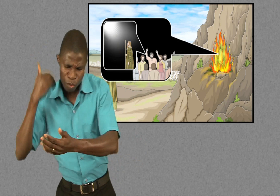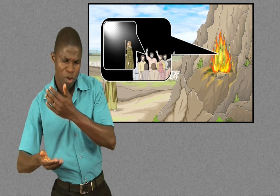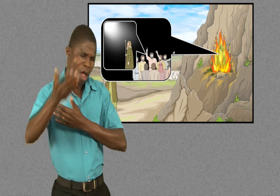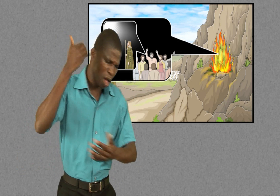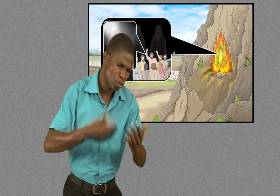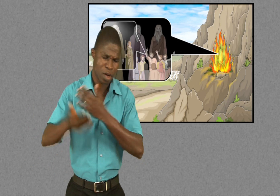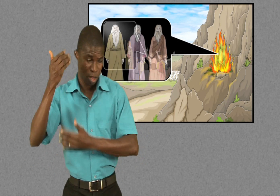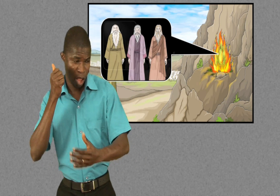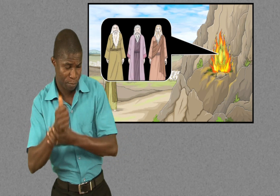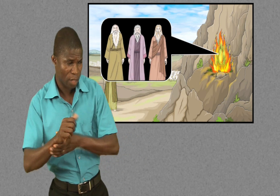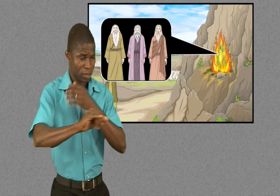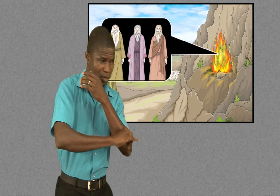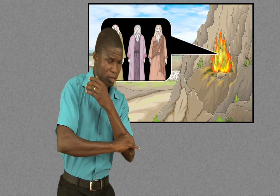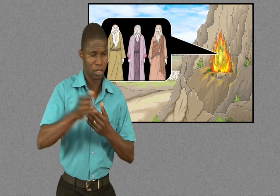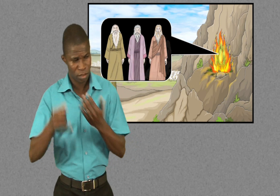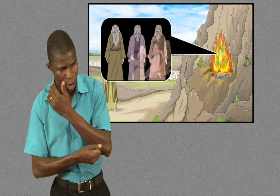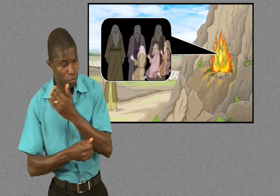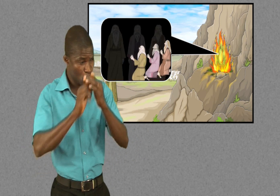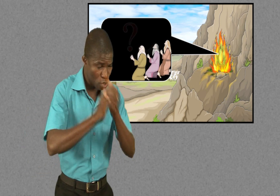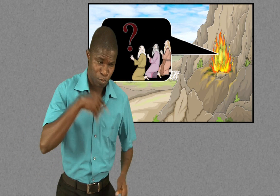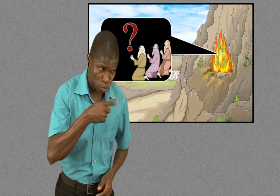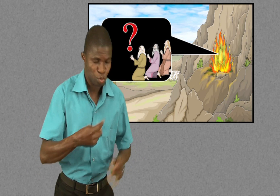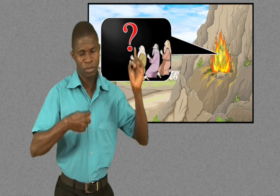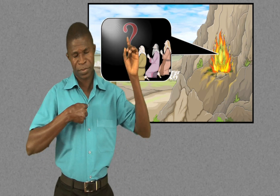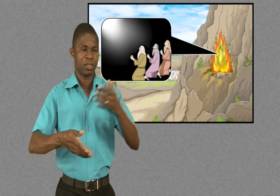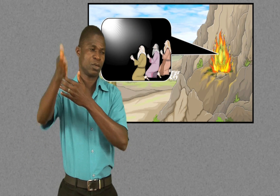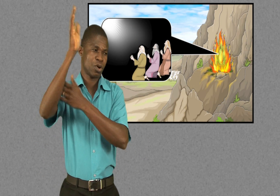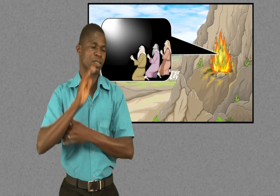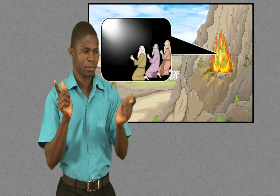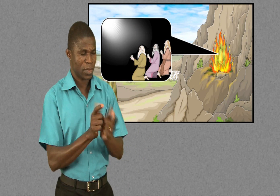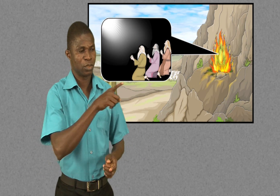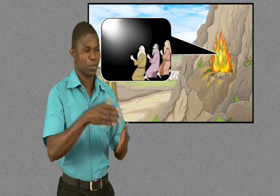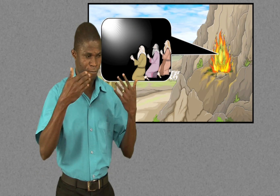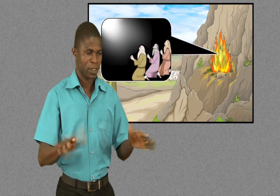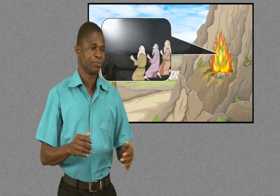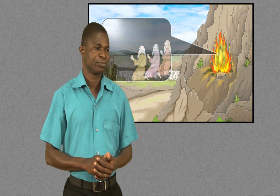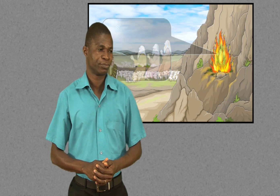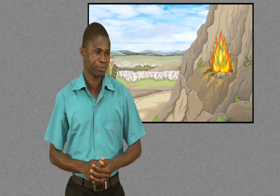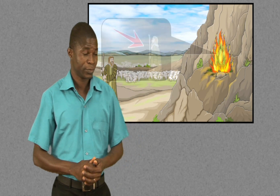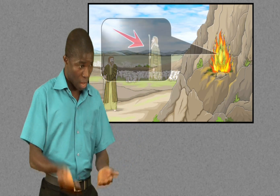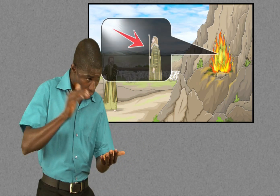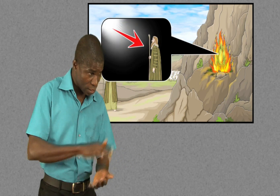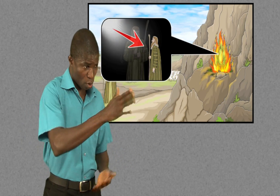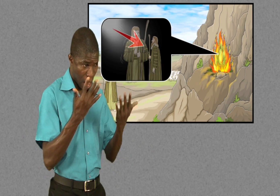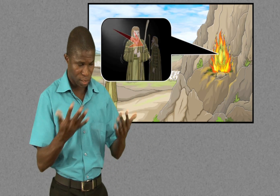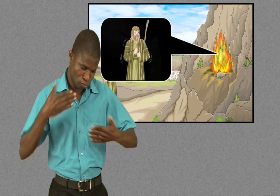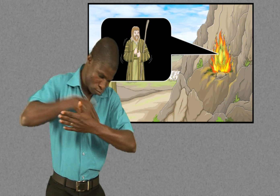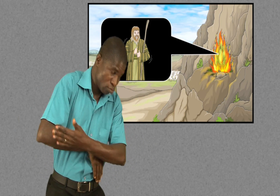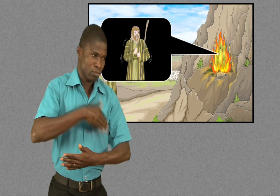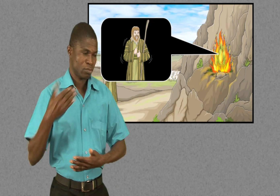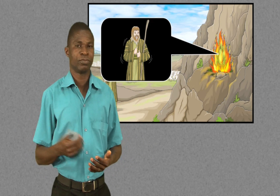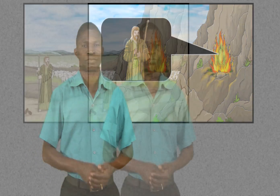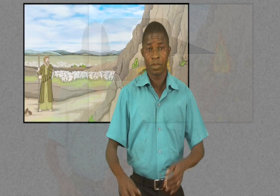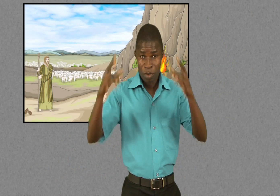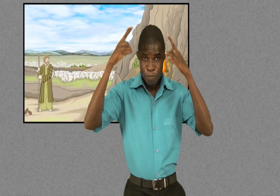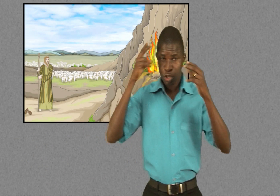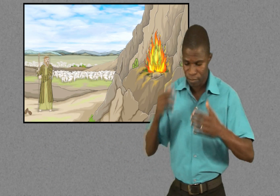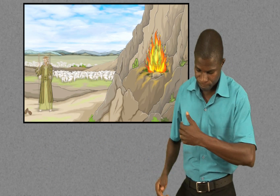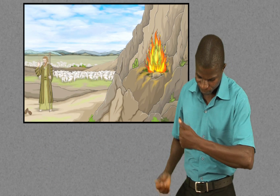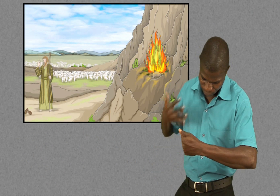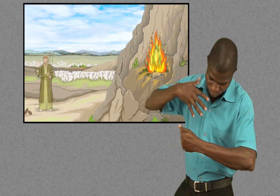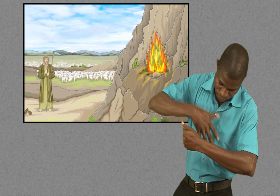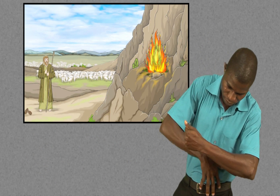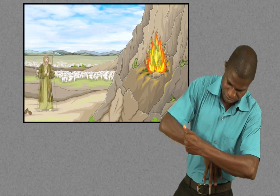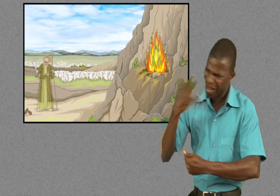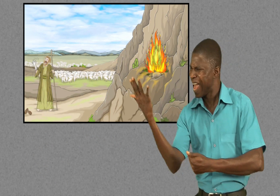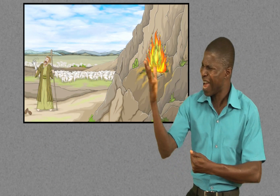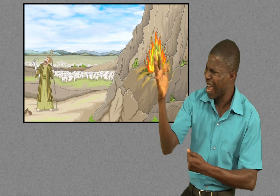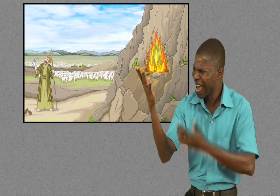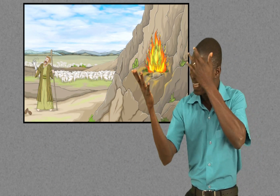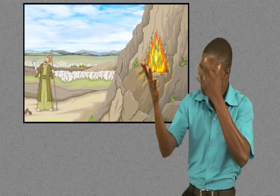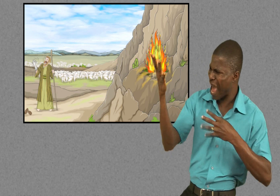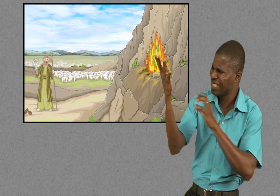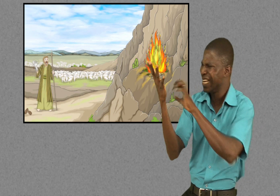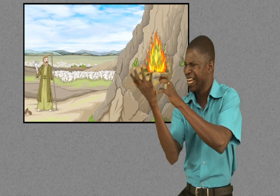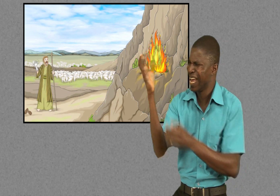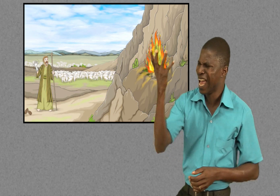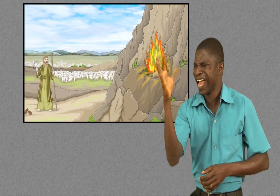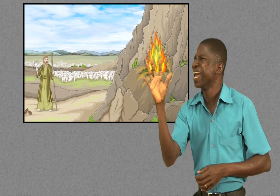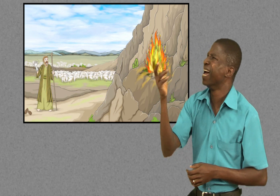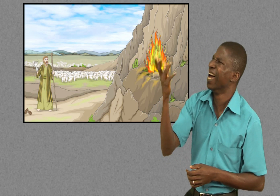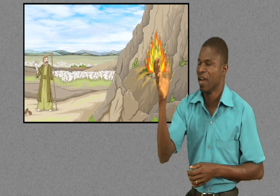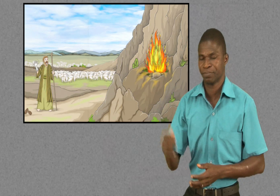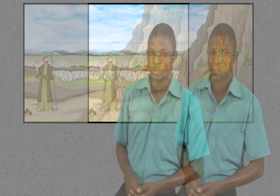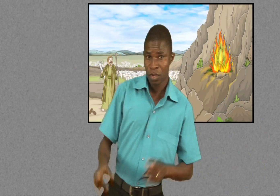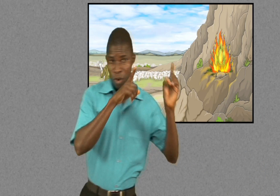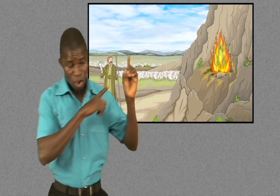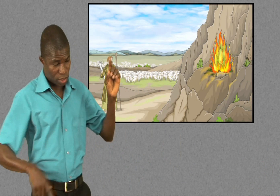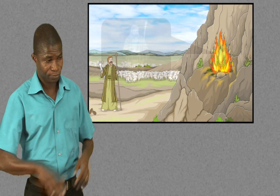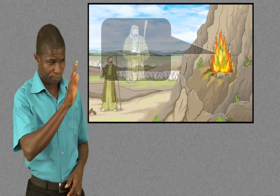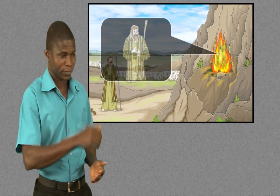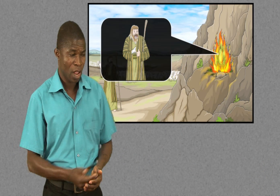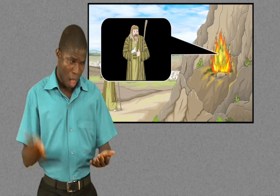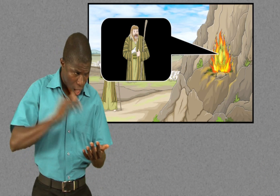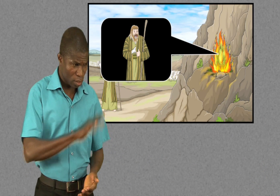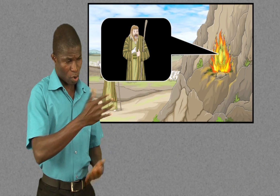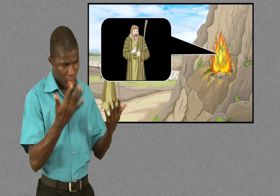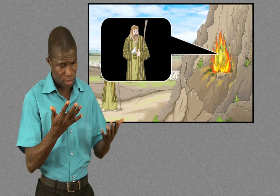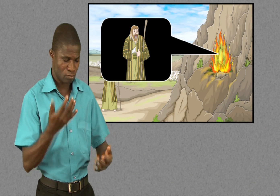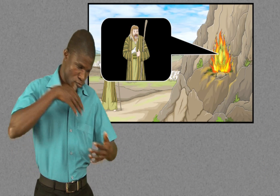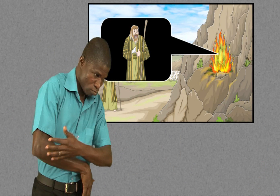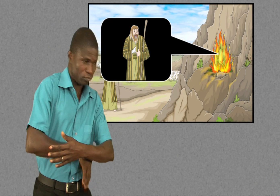Furthermore, the LORD said to Moses, “Put your hand inside your cloak.” So he put his hand inside his cloak, and when he took it out, his hand was leprous, white as snow.